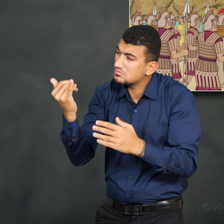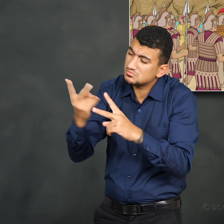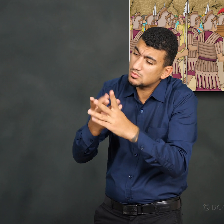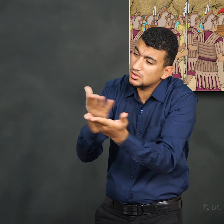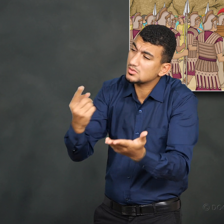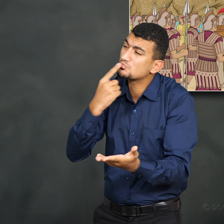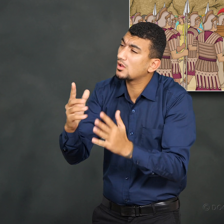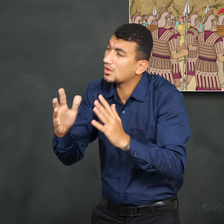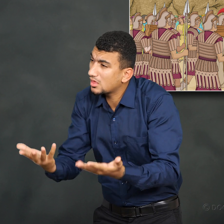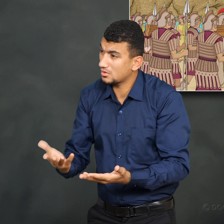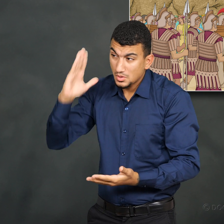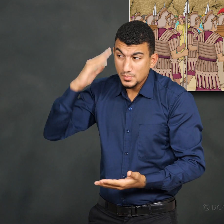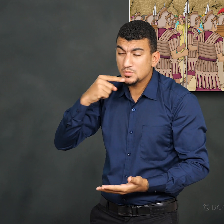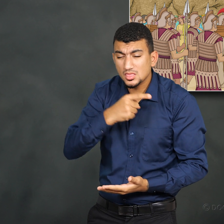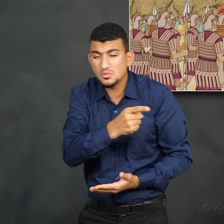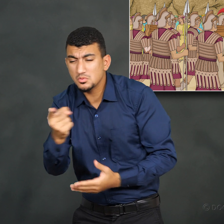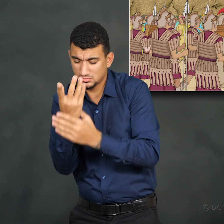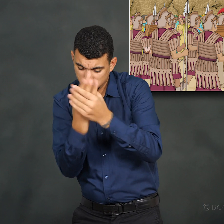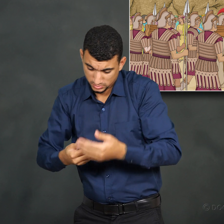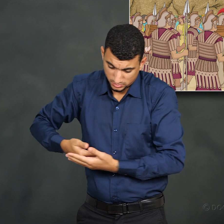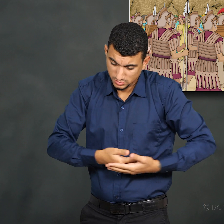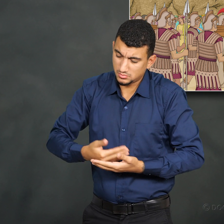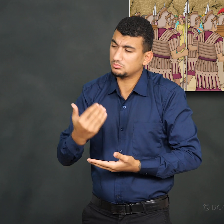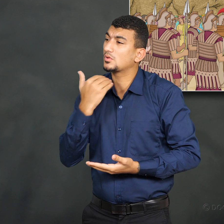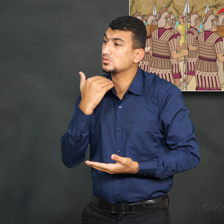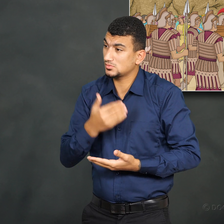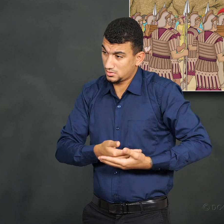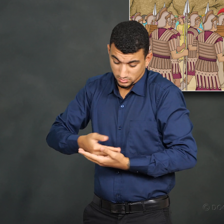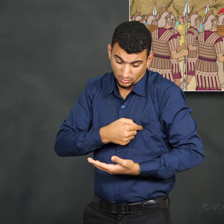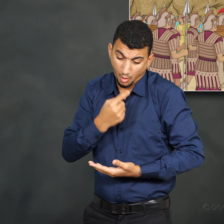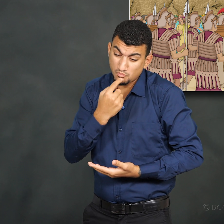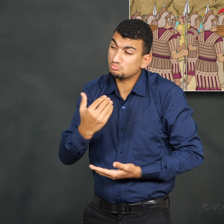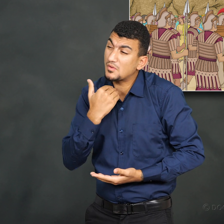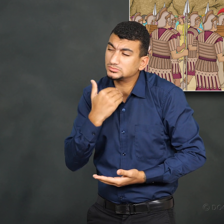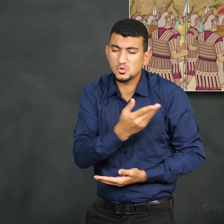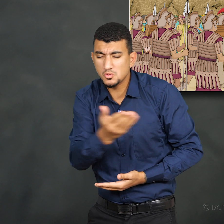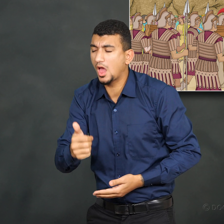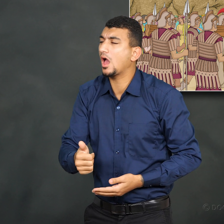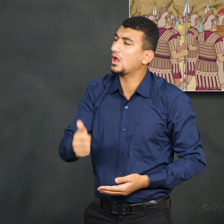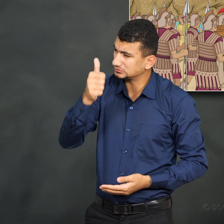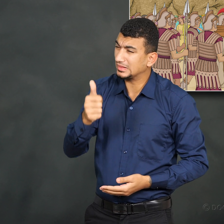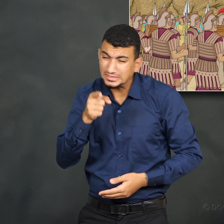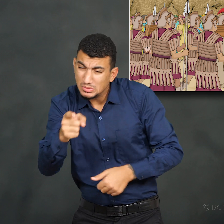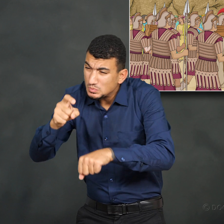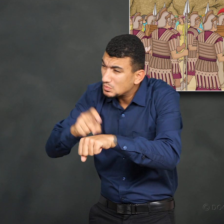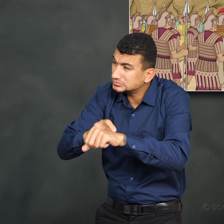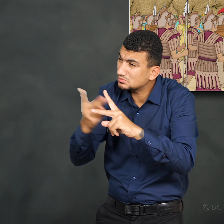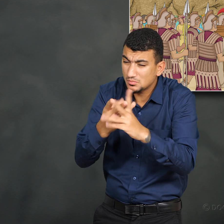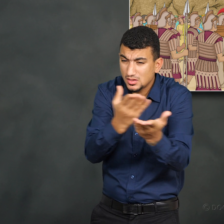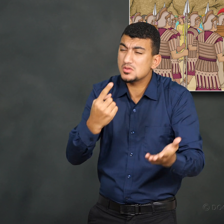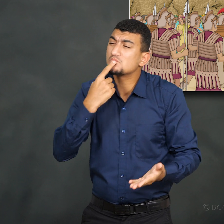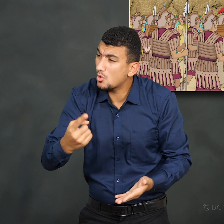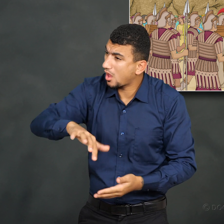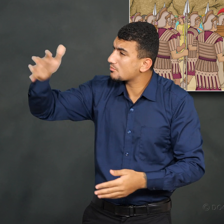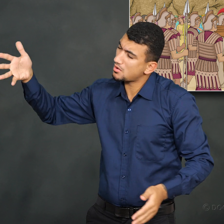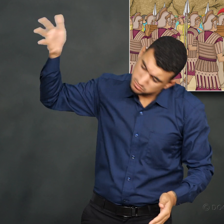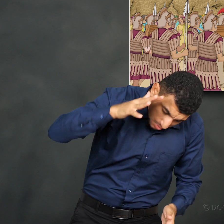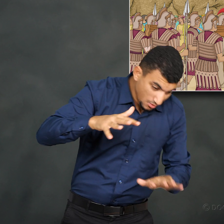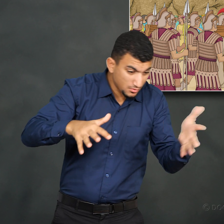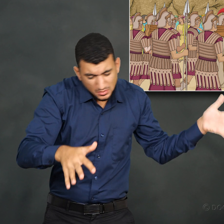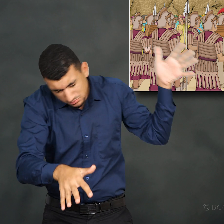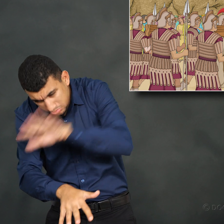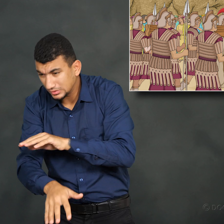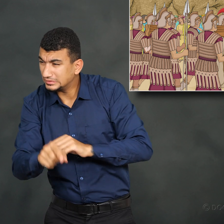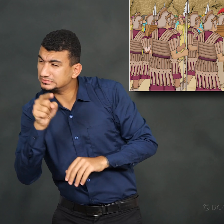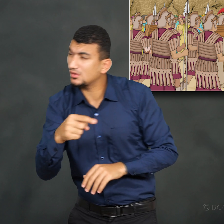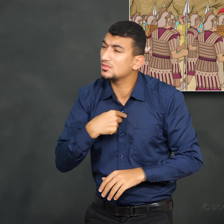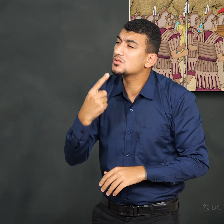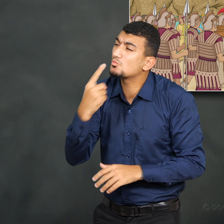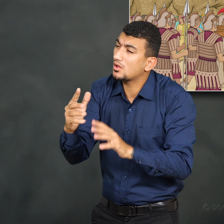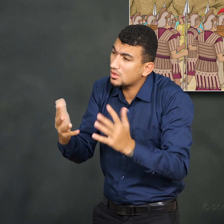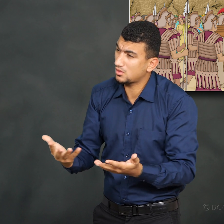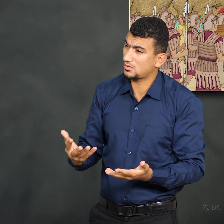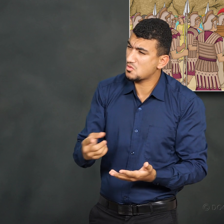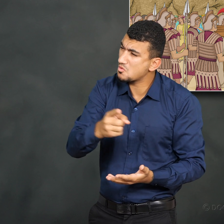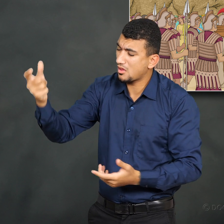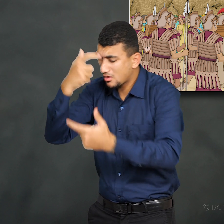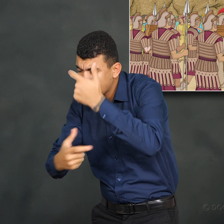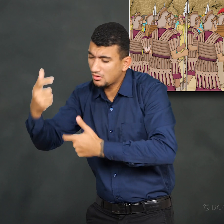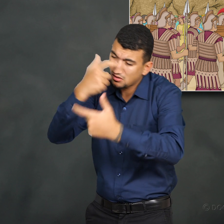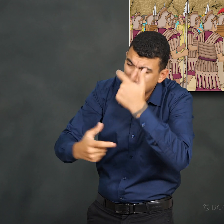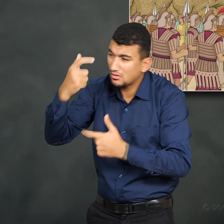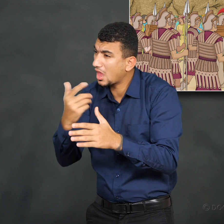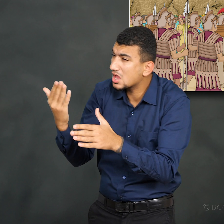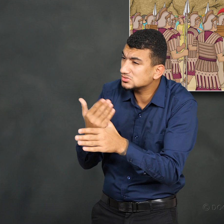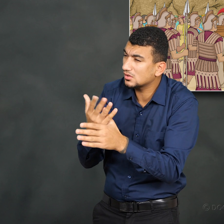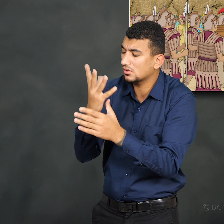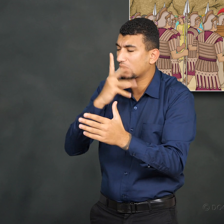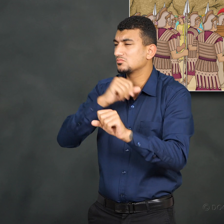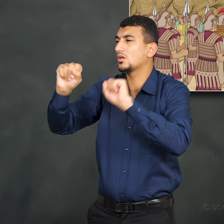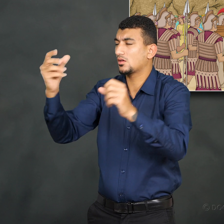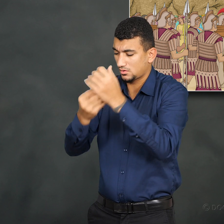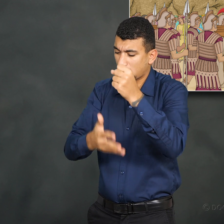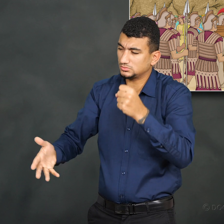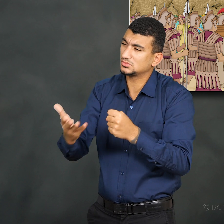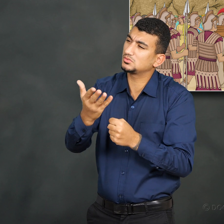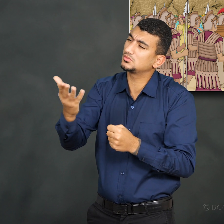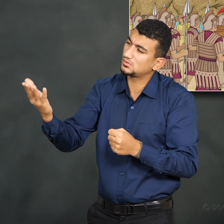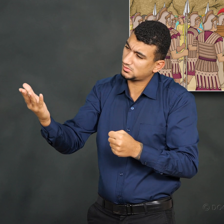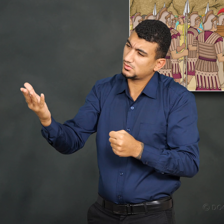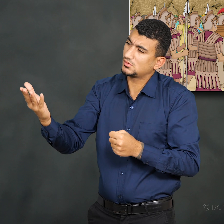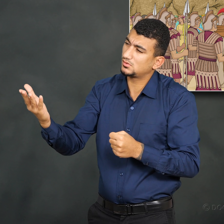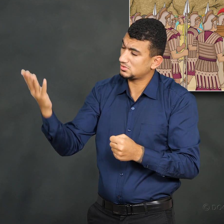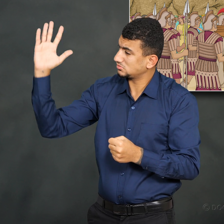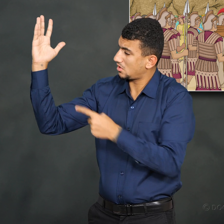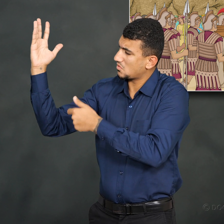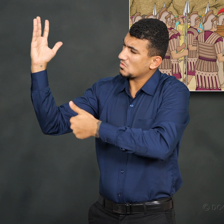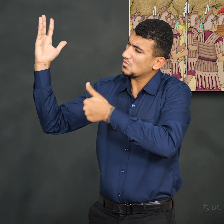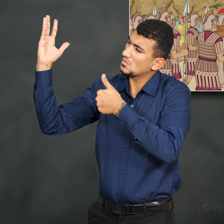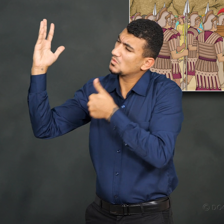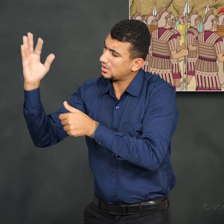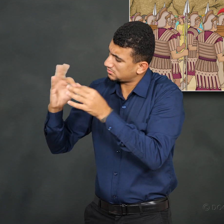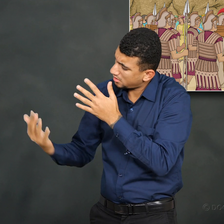Look, the days are coming when people will say, ‘Blessed are the barren women, the wombs that never bore, and breasts that never nursed!’